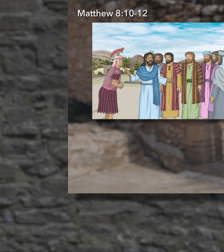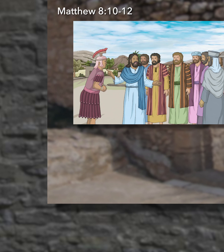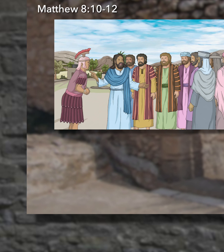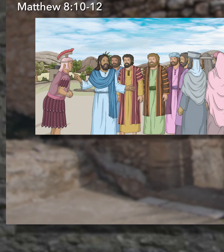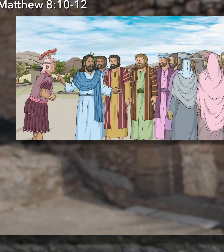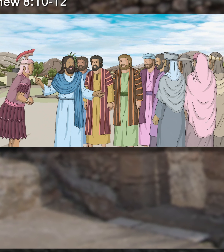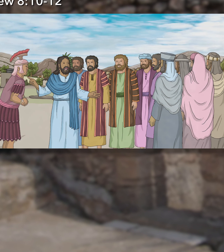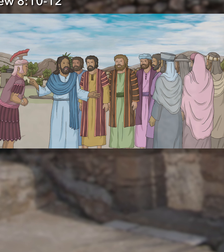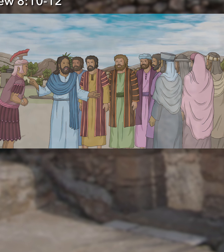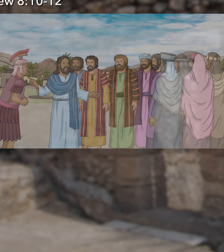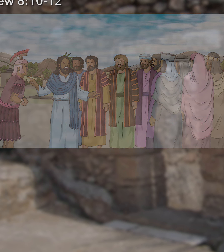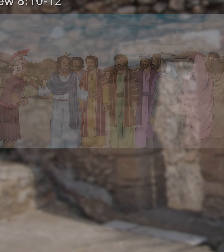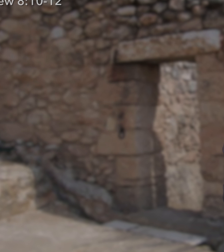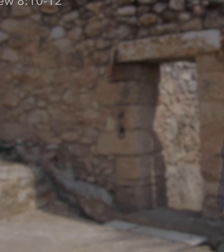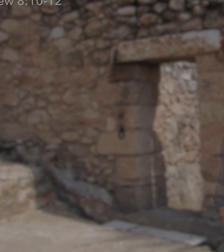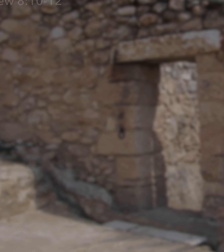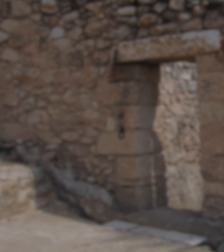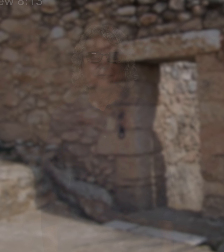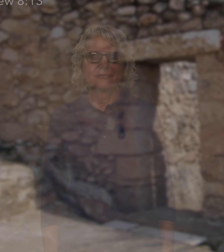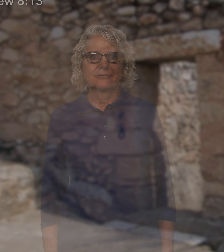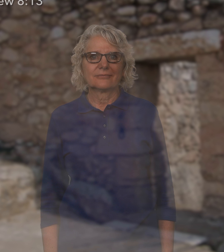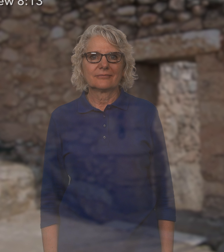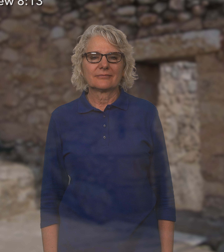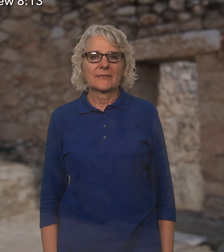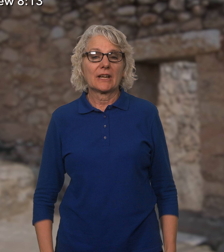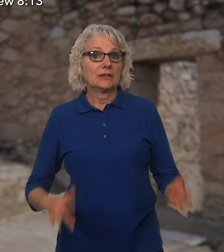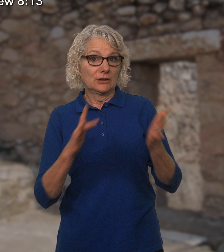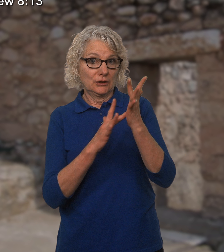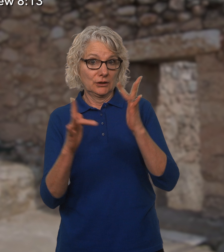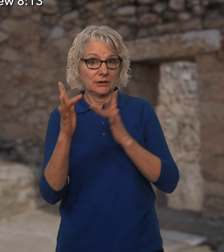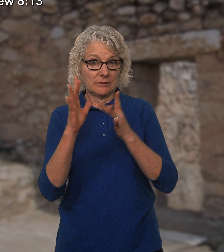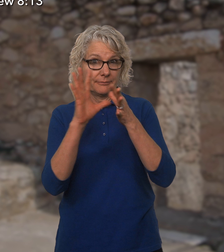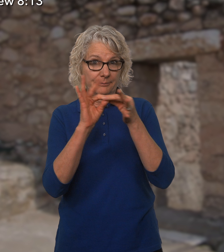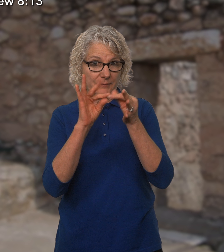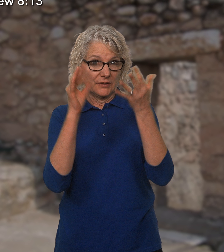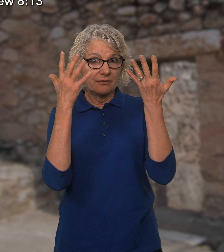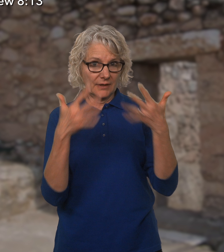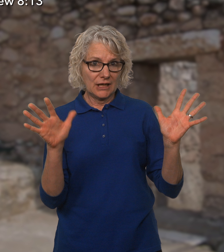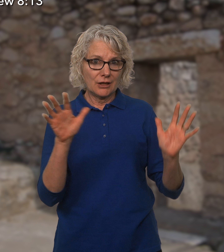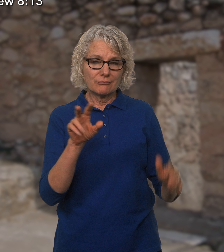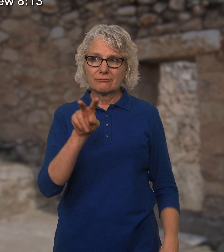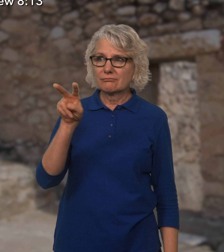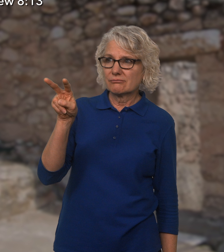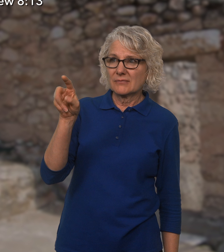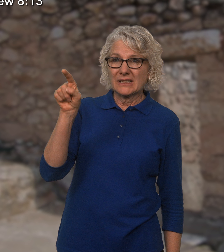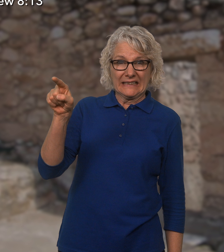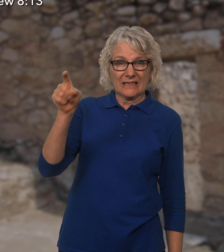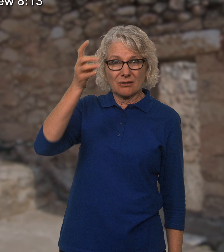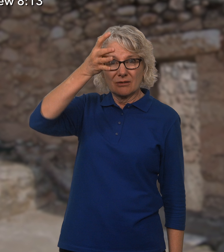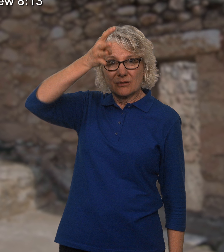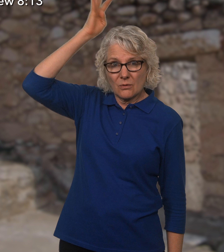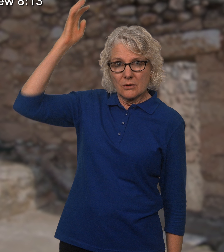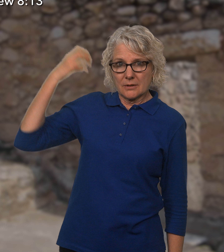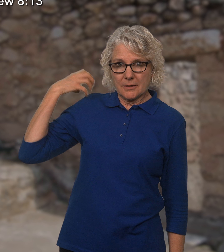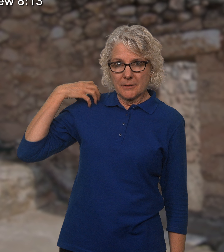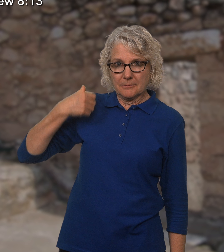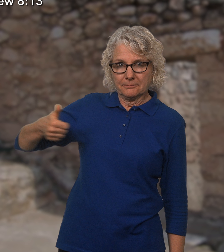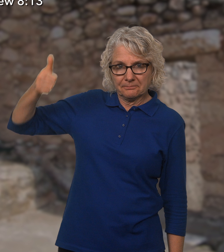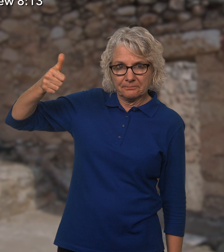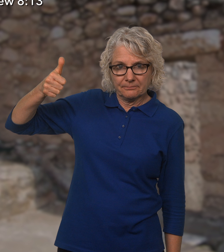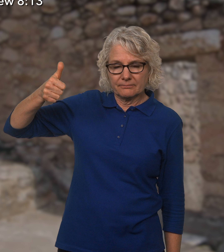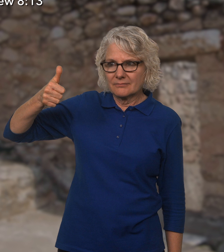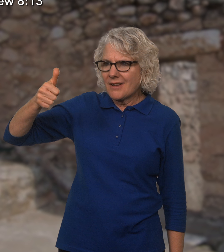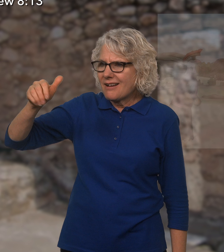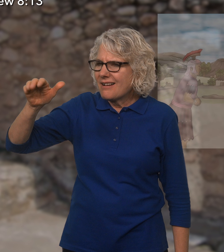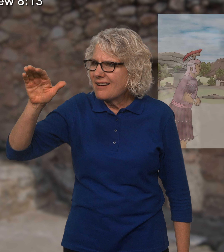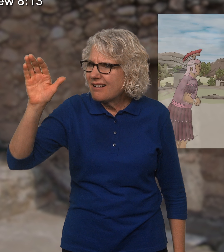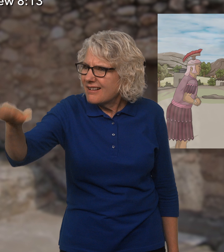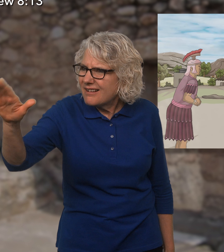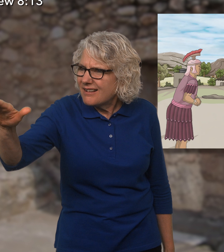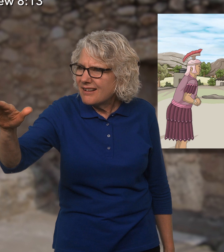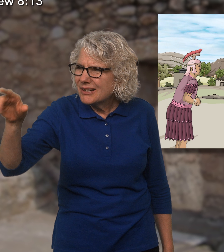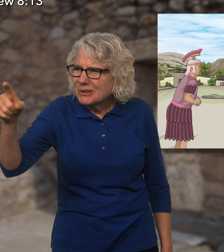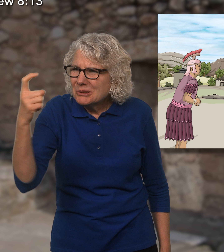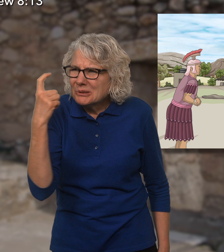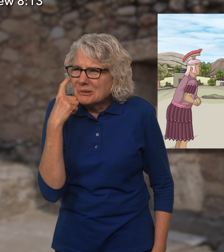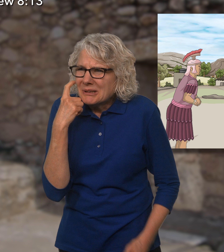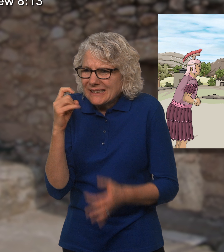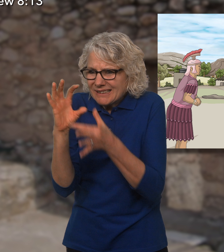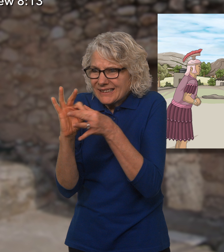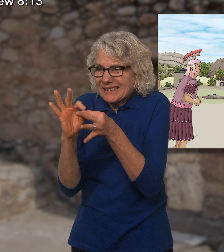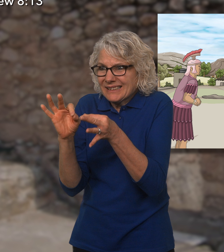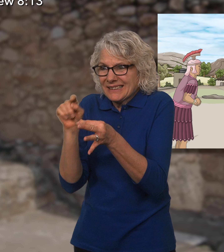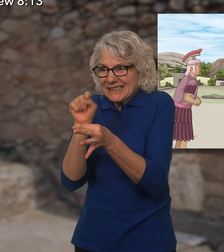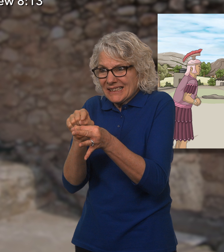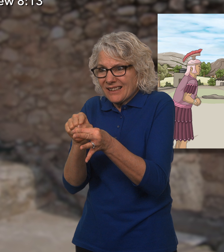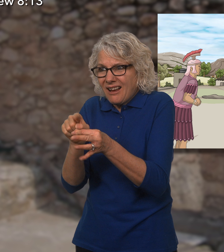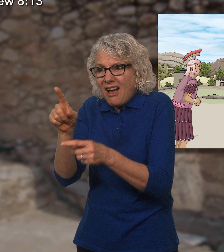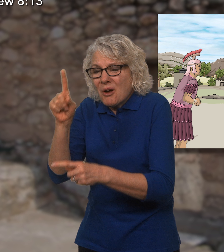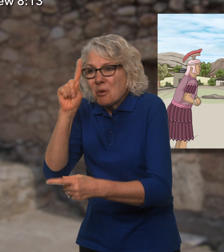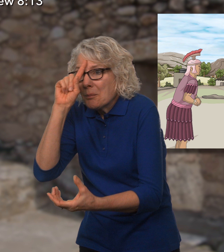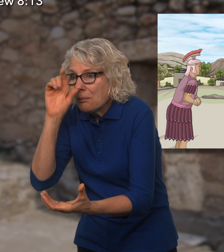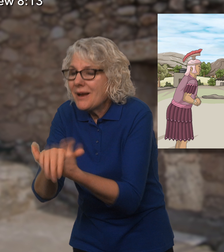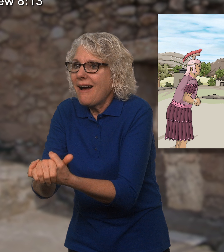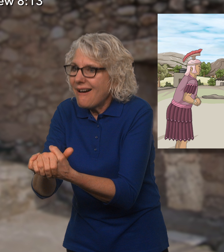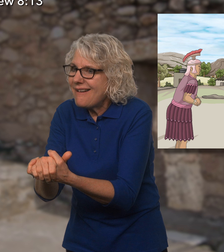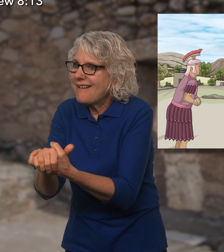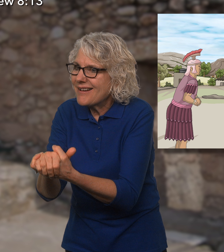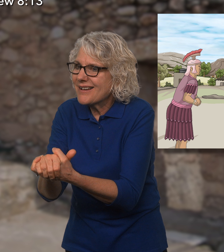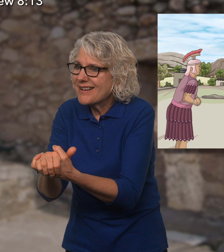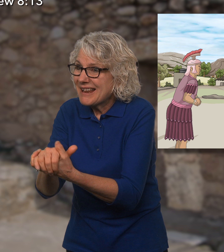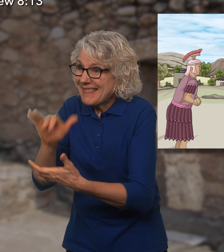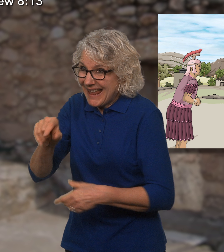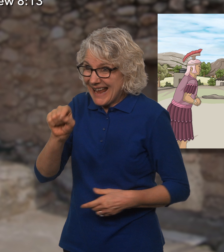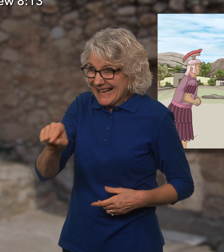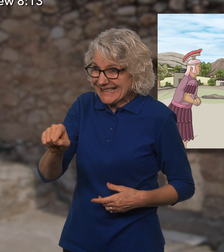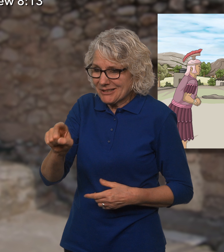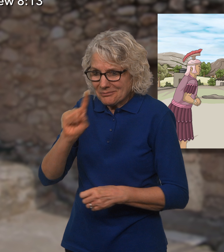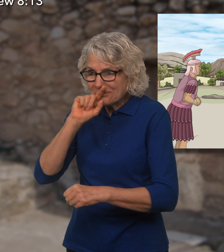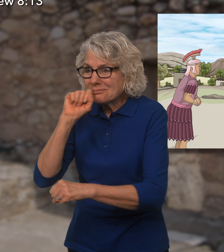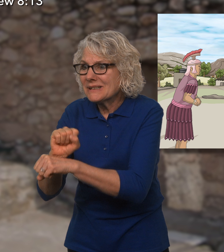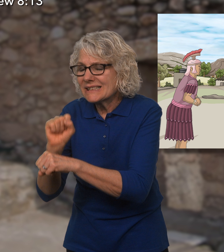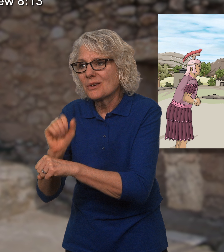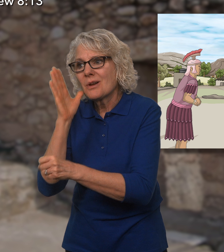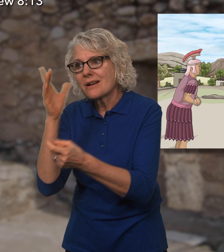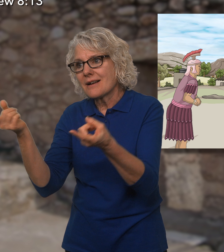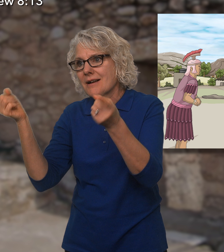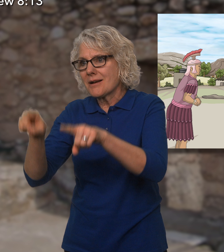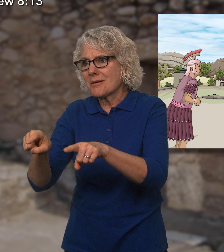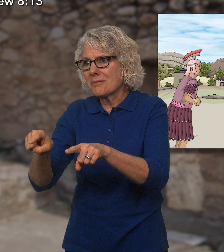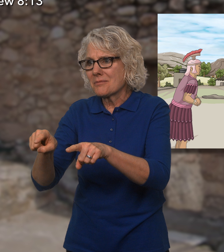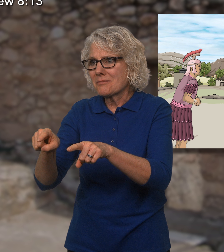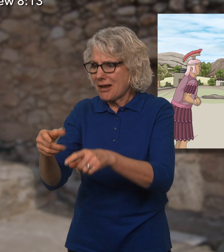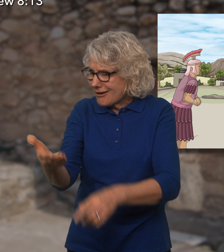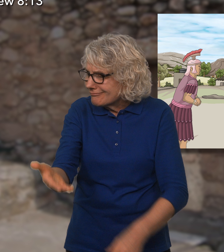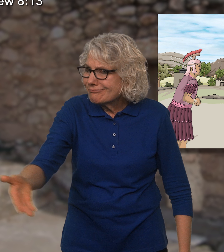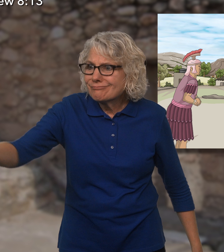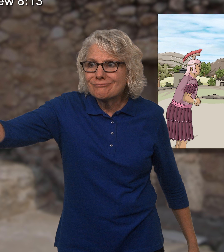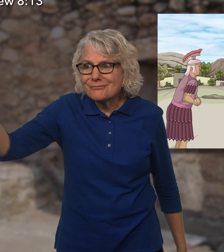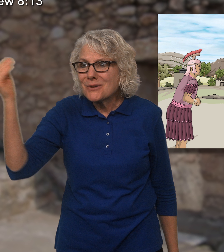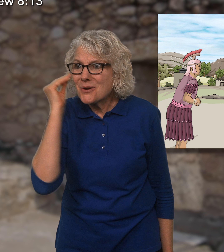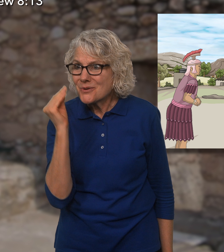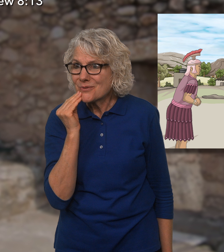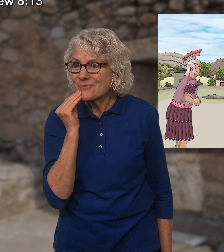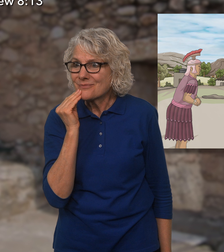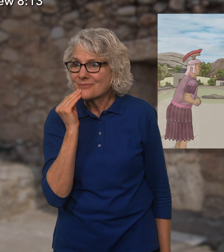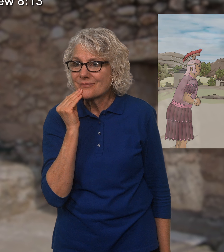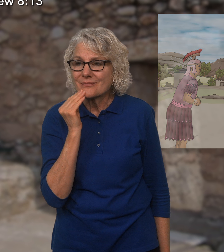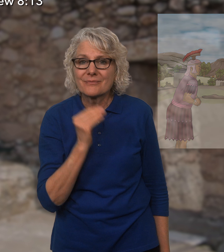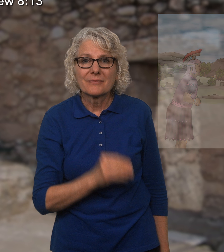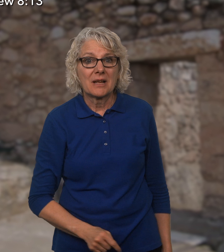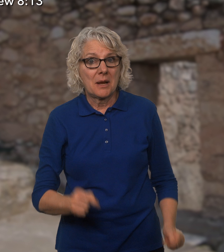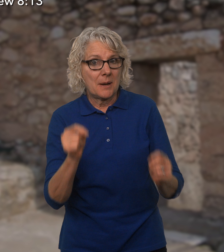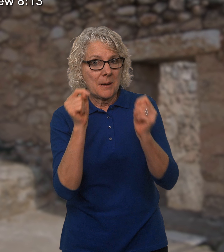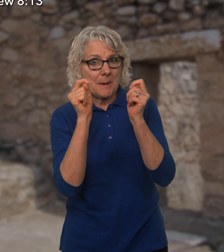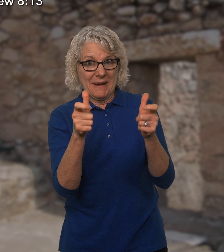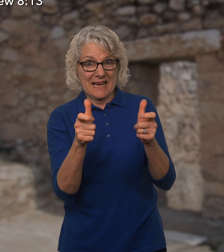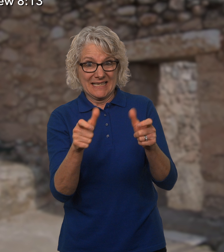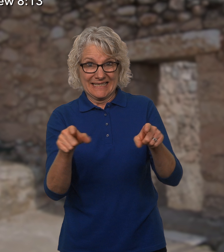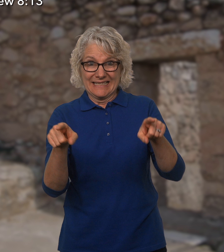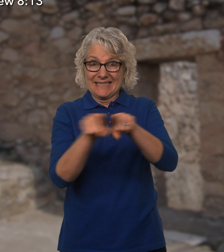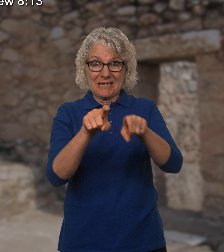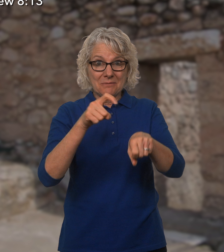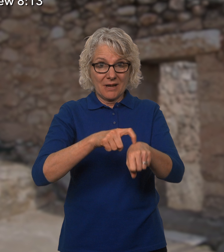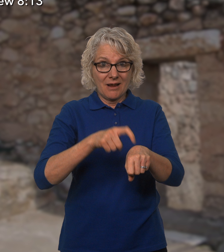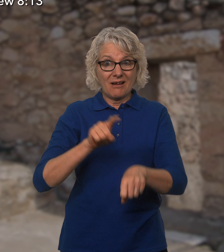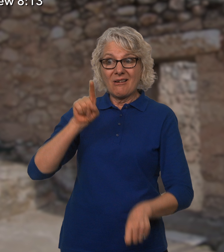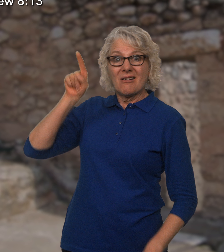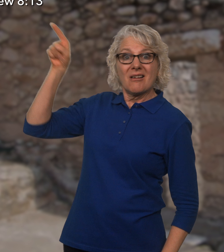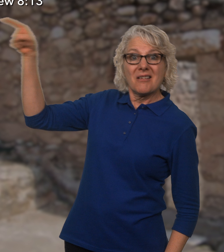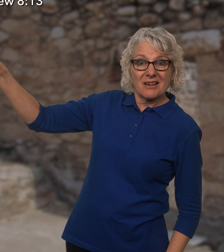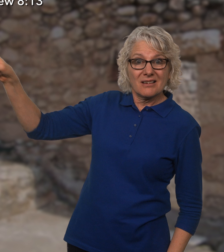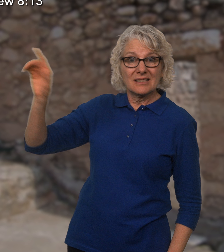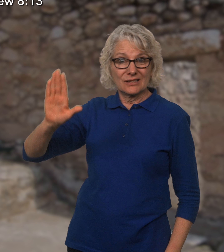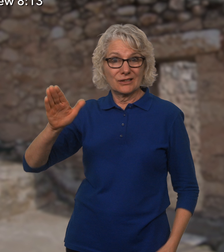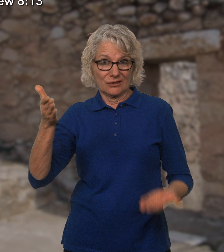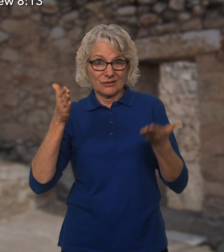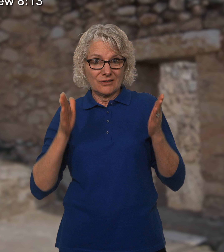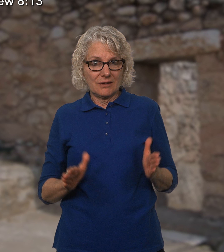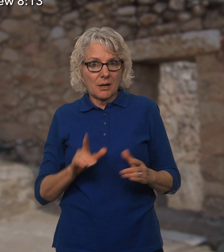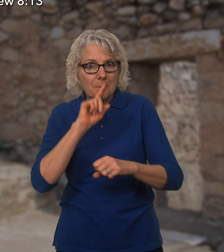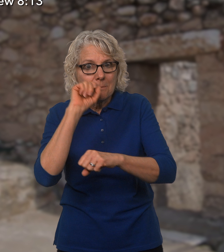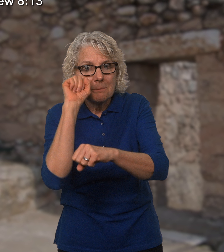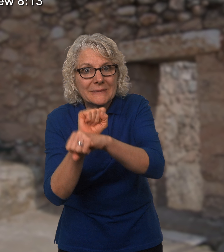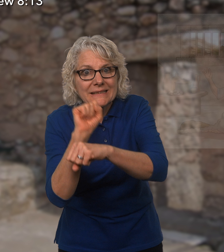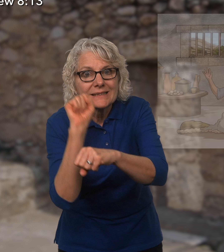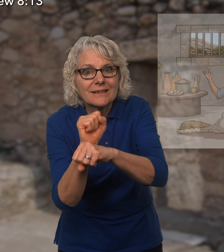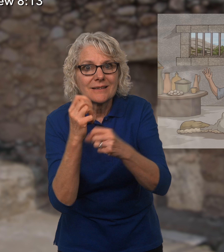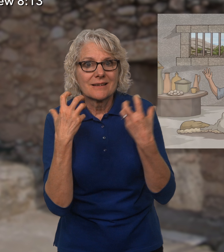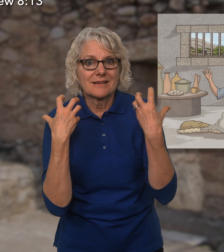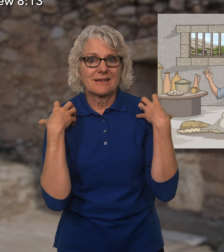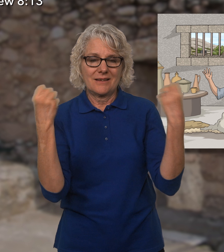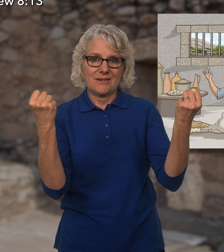When Jesus heard this, He marveled and said to those following Him, “Truly I tell you, I have not found anyone in Israel with such great faith. I say to you that many will come from the east and the west to share the banquet with Abraham, Isaac, and Jacob in the kingdom of heaven. But the sons of the kingdom will be thrown into the outer darkness, where there will be weeping and gnashing of teeth.” Then Jesus said to the centurion, “Go! As you have believed, so will it be done for you.”